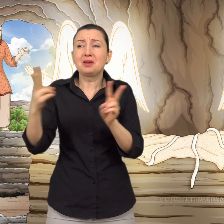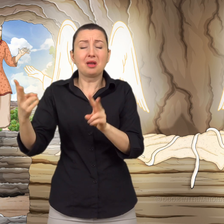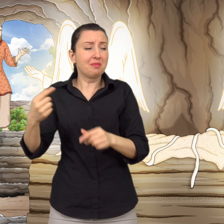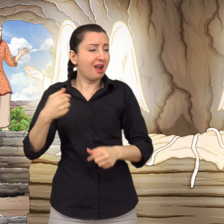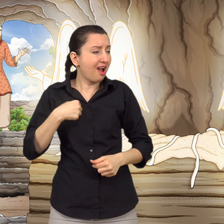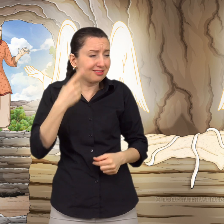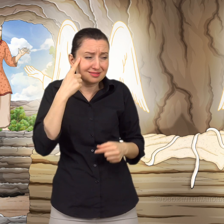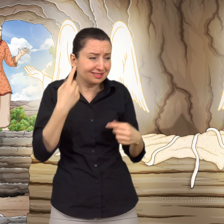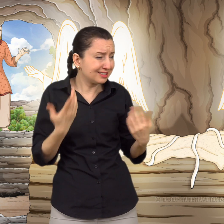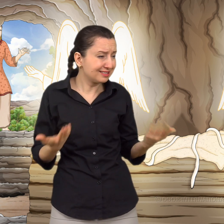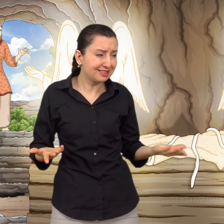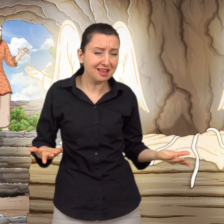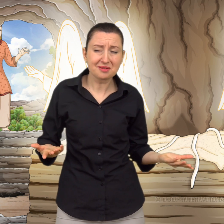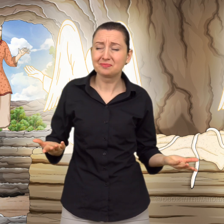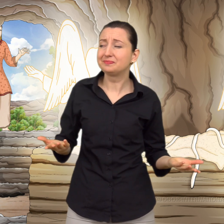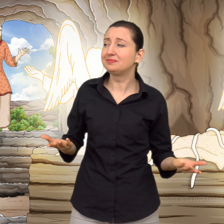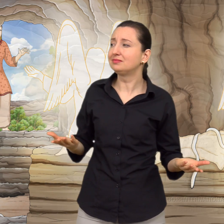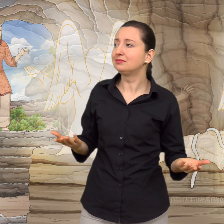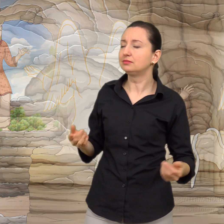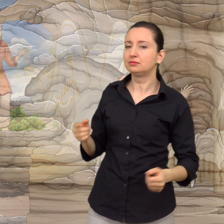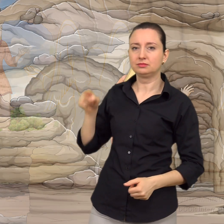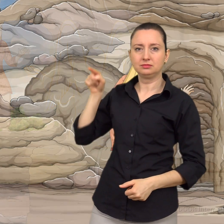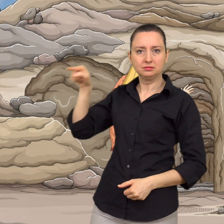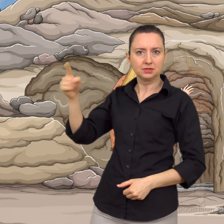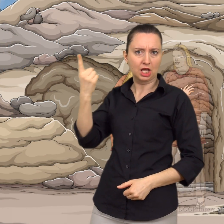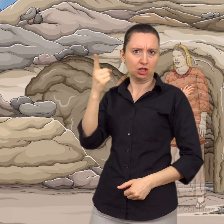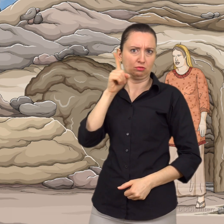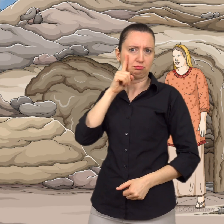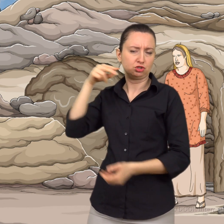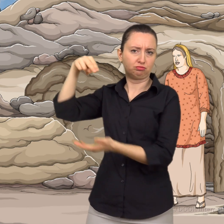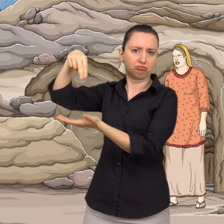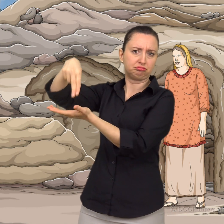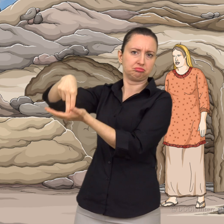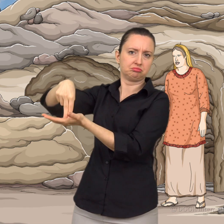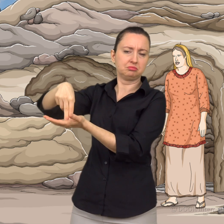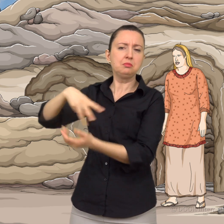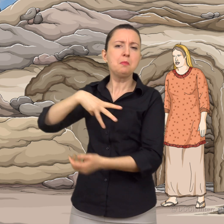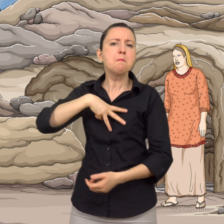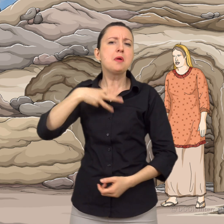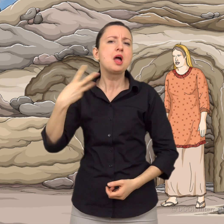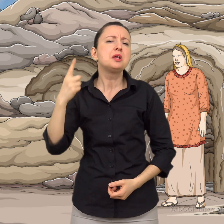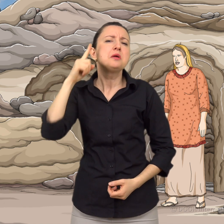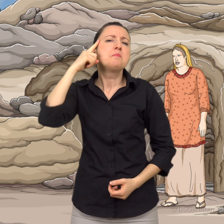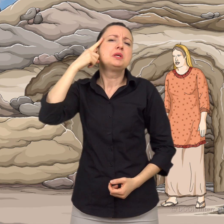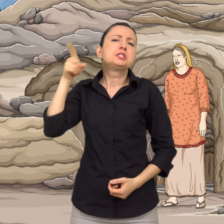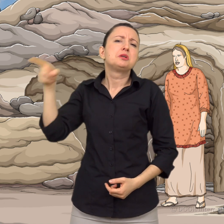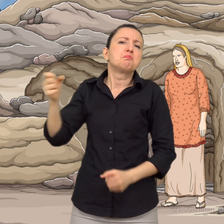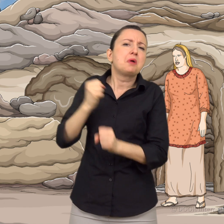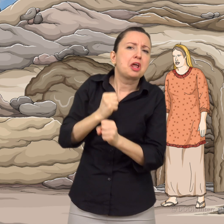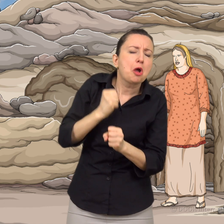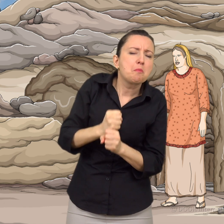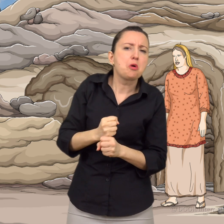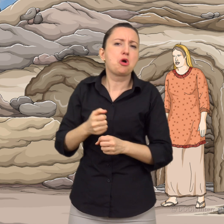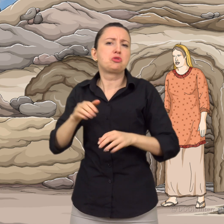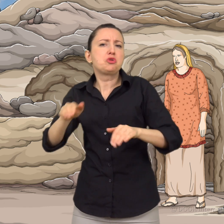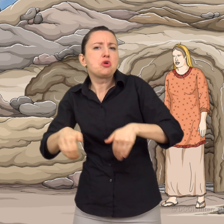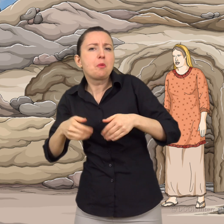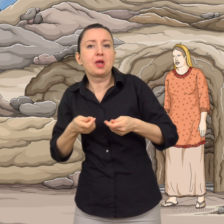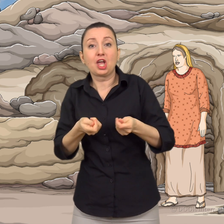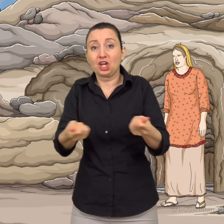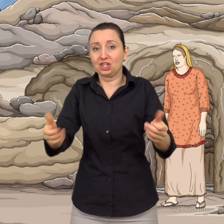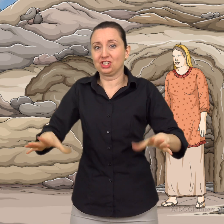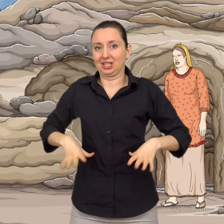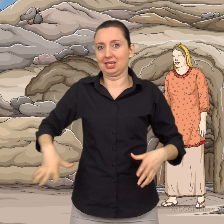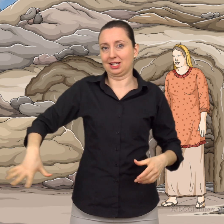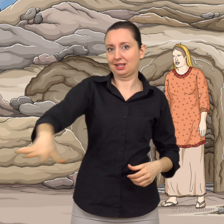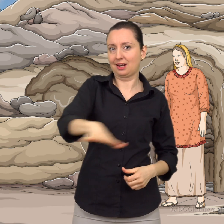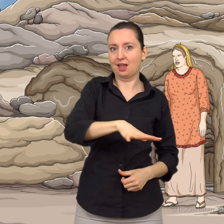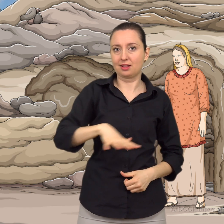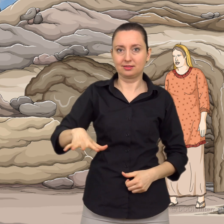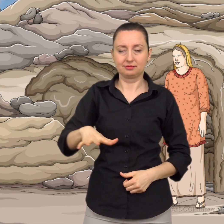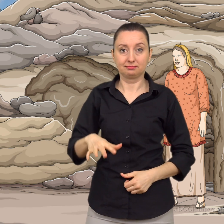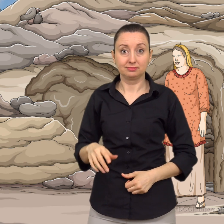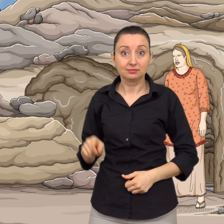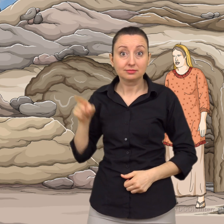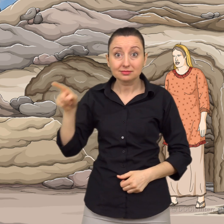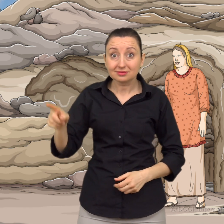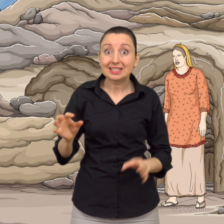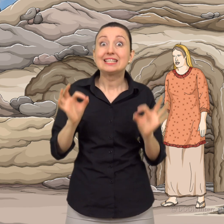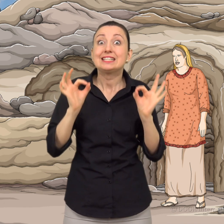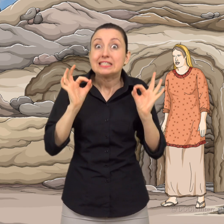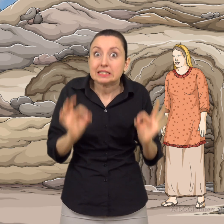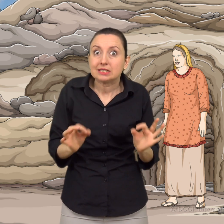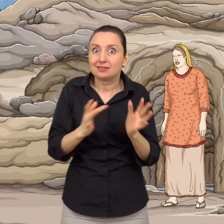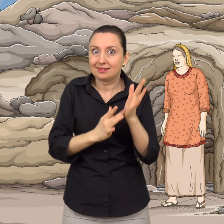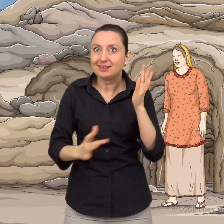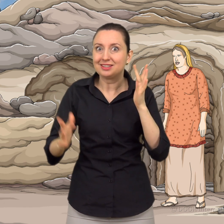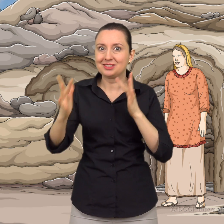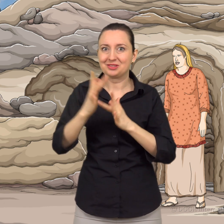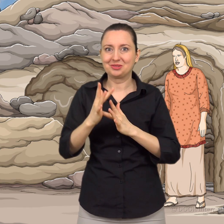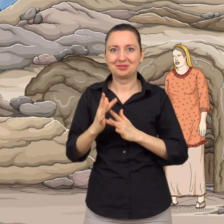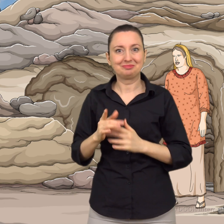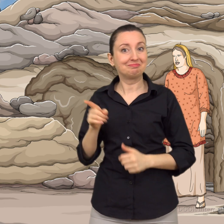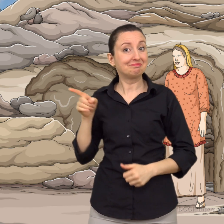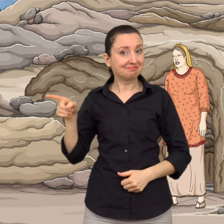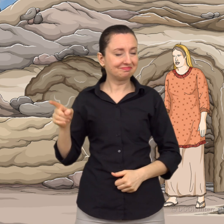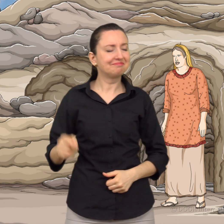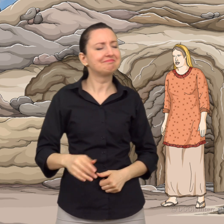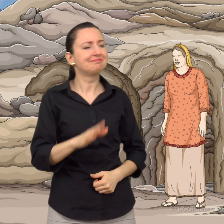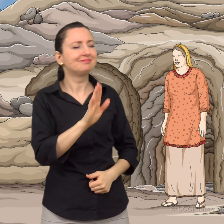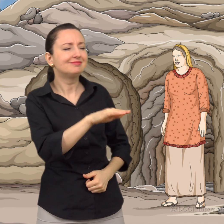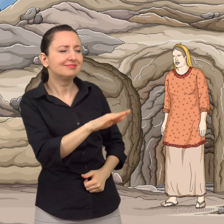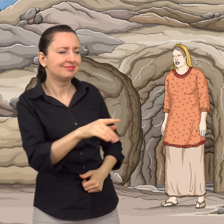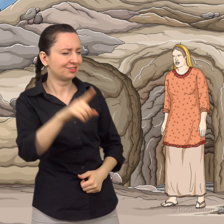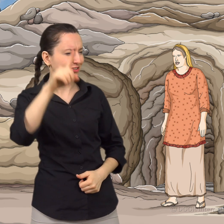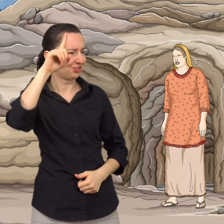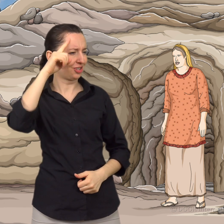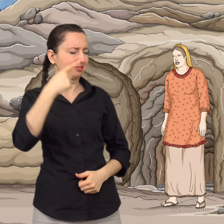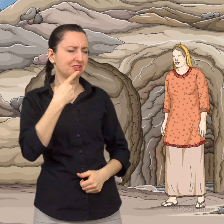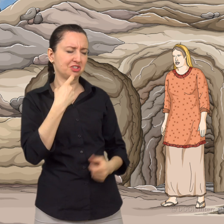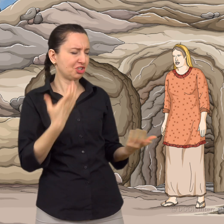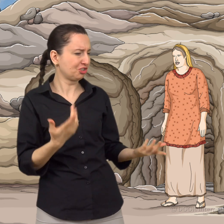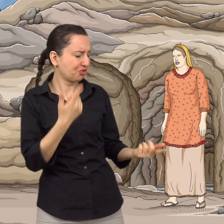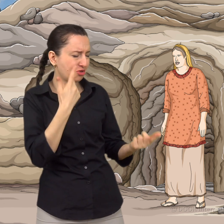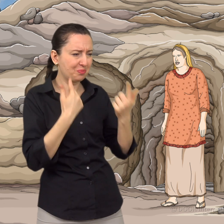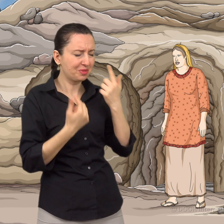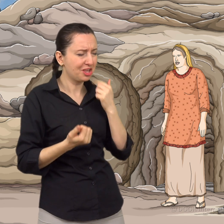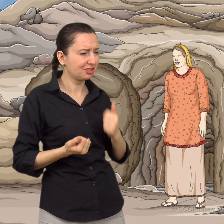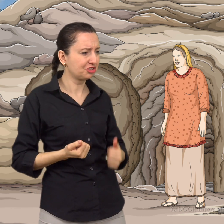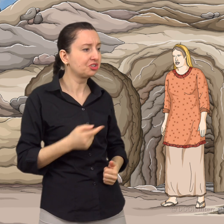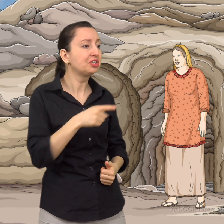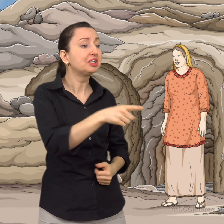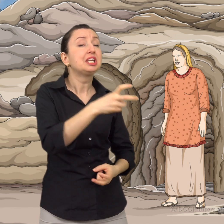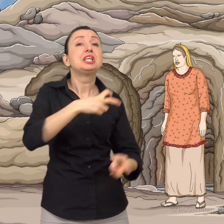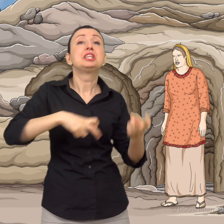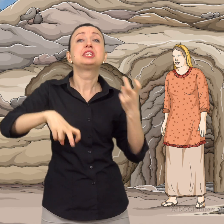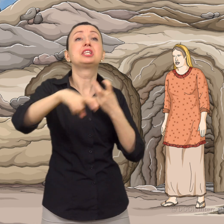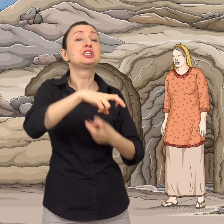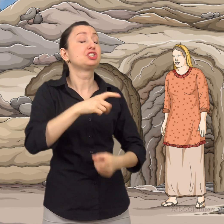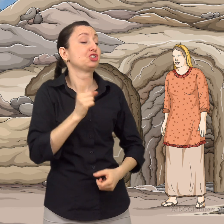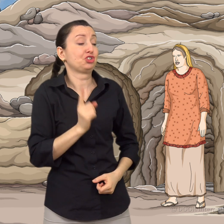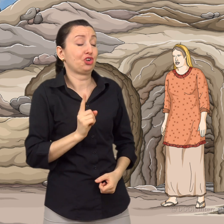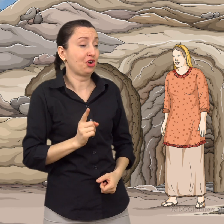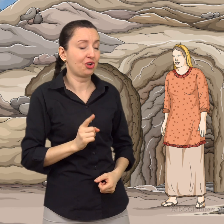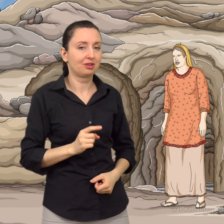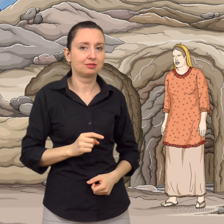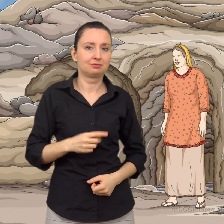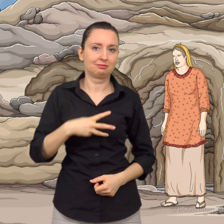When she had said this, she turned around and saw Jesus standing there; but she did not recognize that it was Jesus. “Woman, why are you weeping?” Jesus asked.